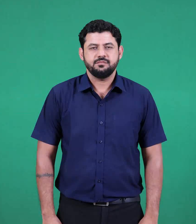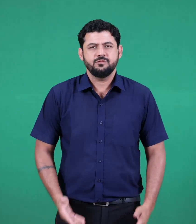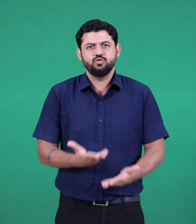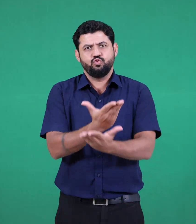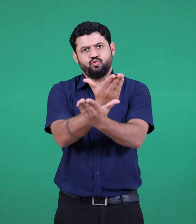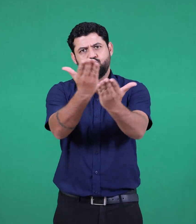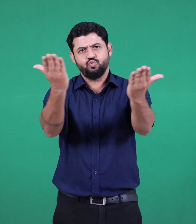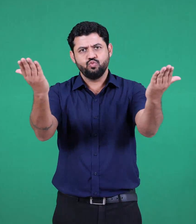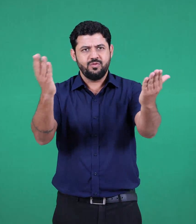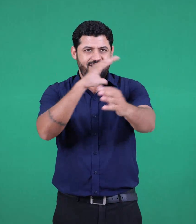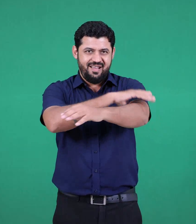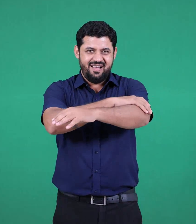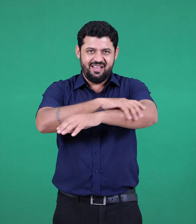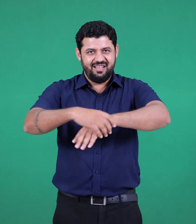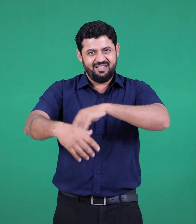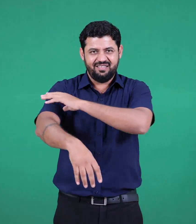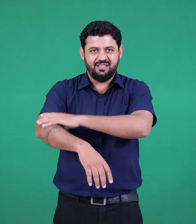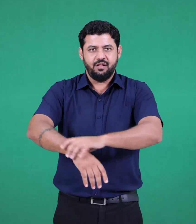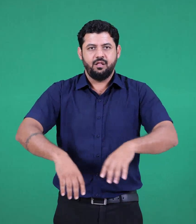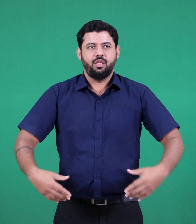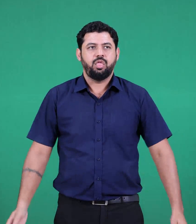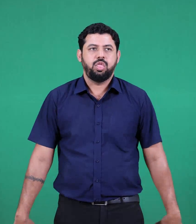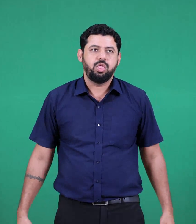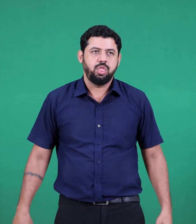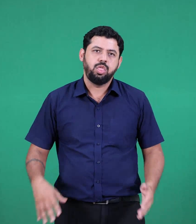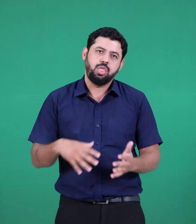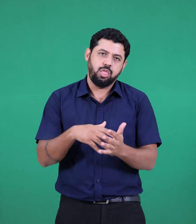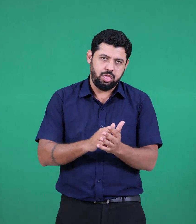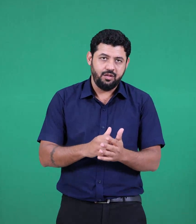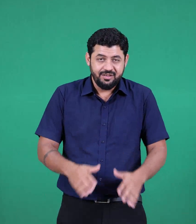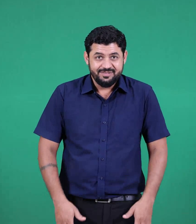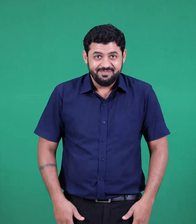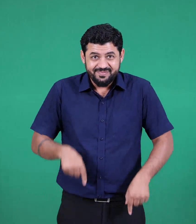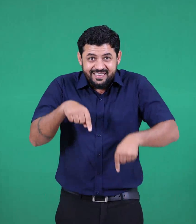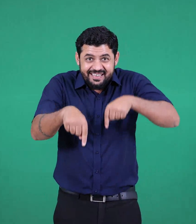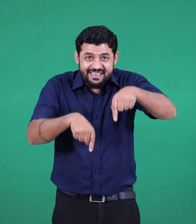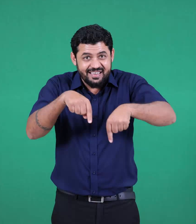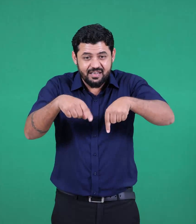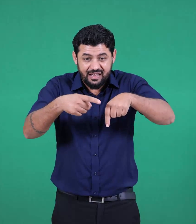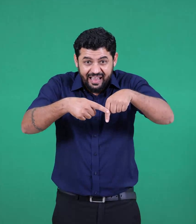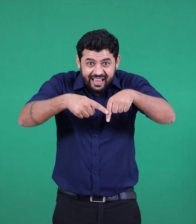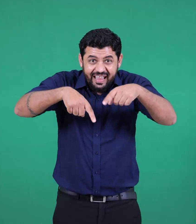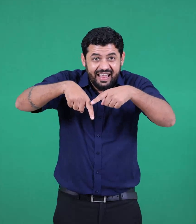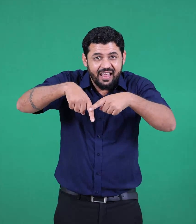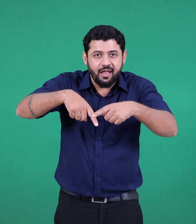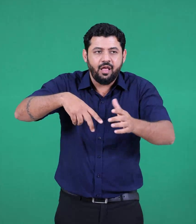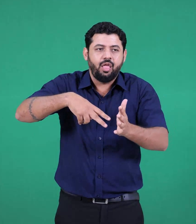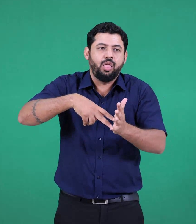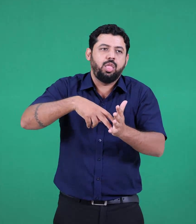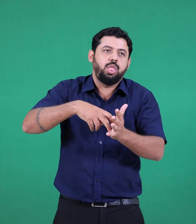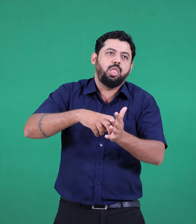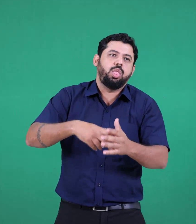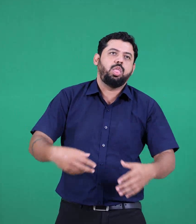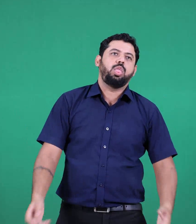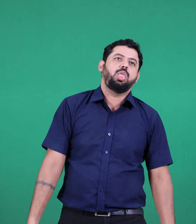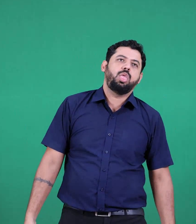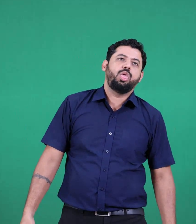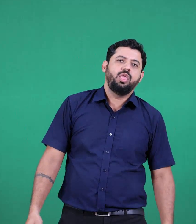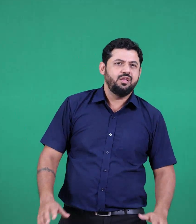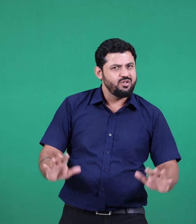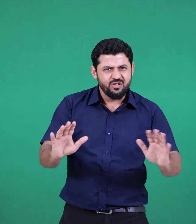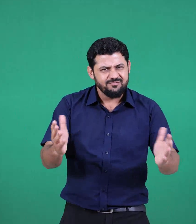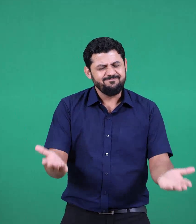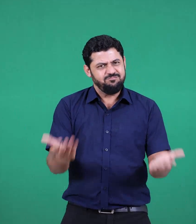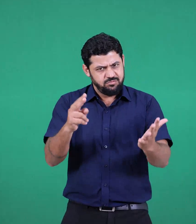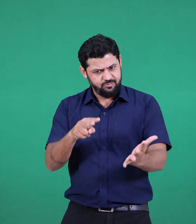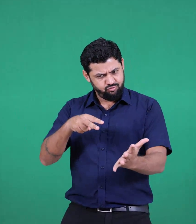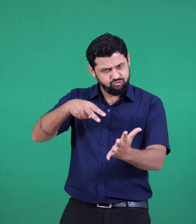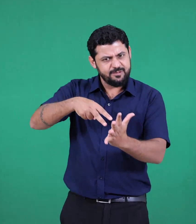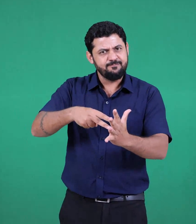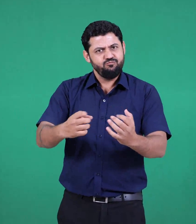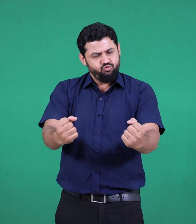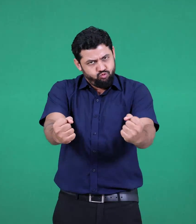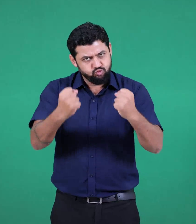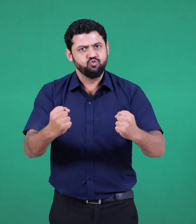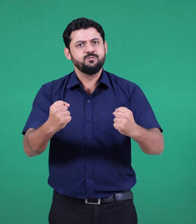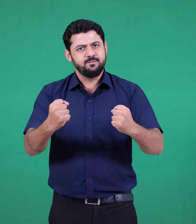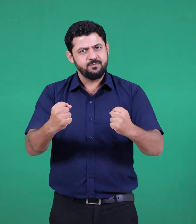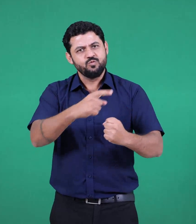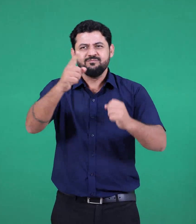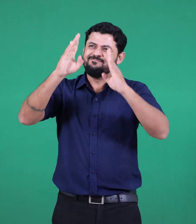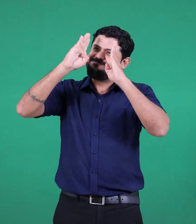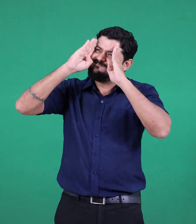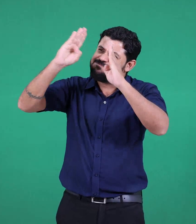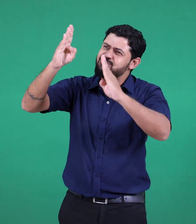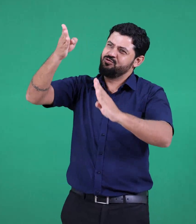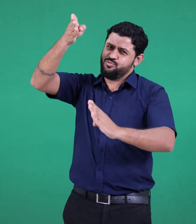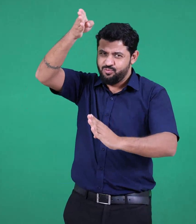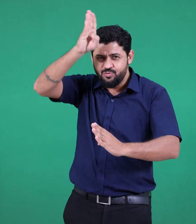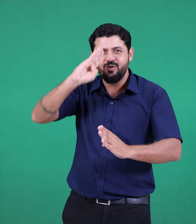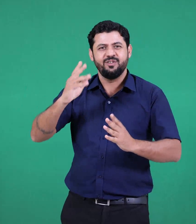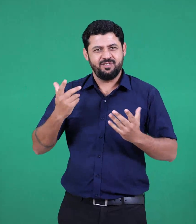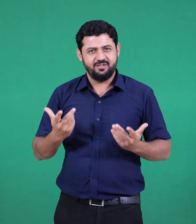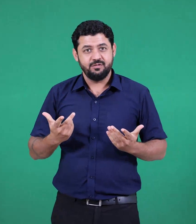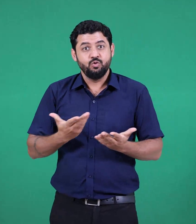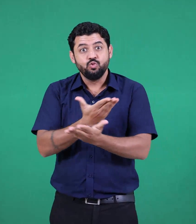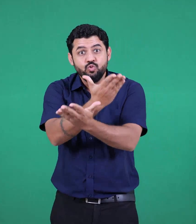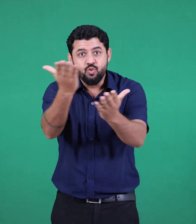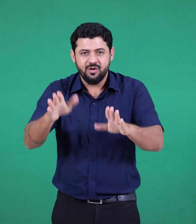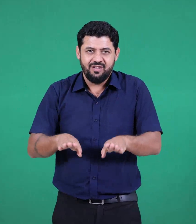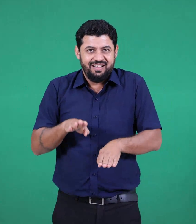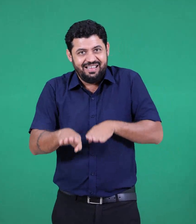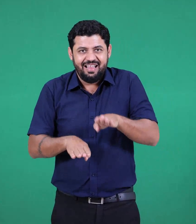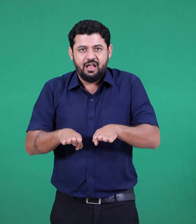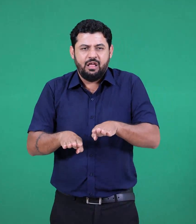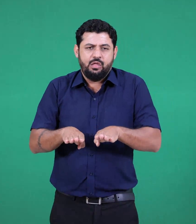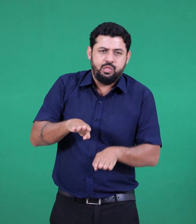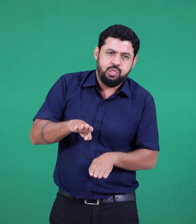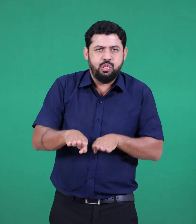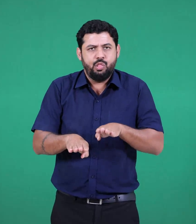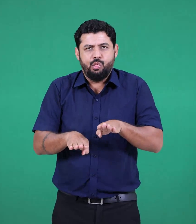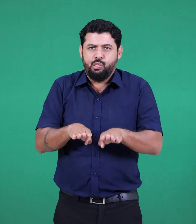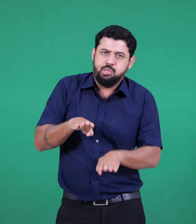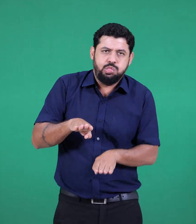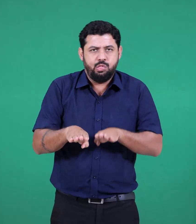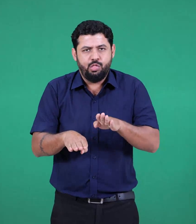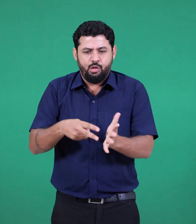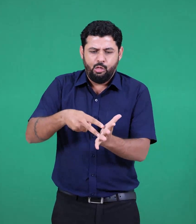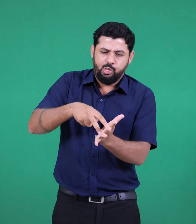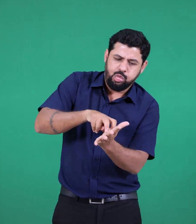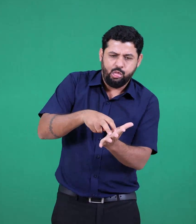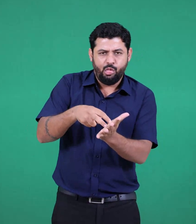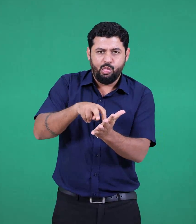Therefore strengthen your limp hands and weak knees.